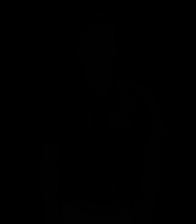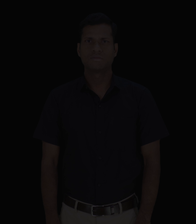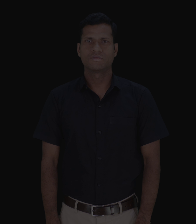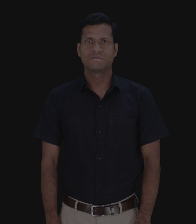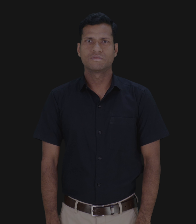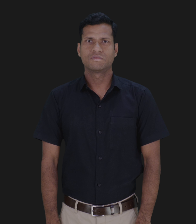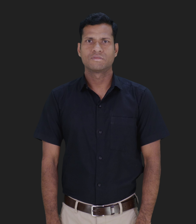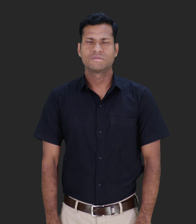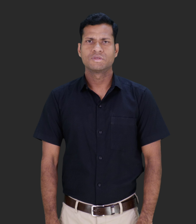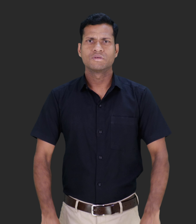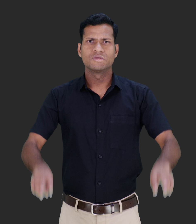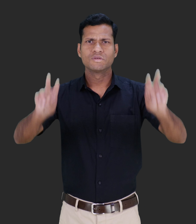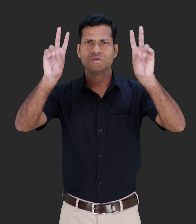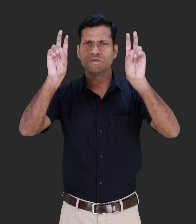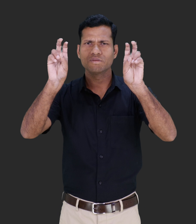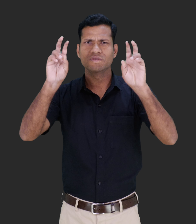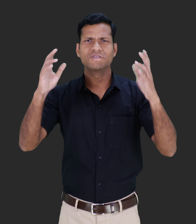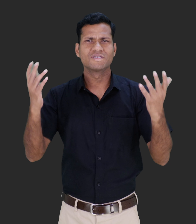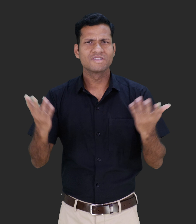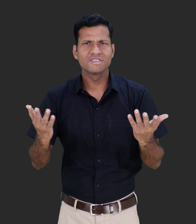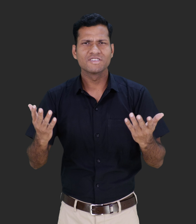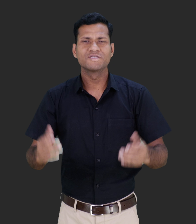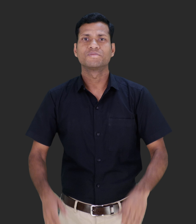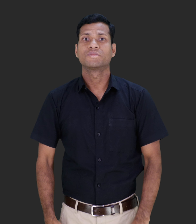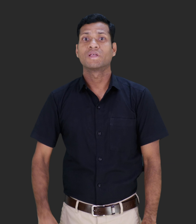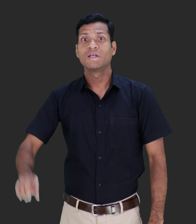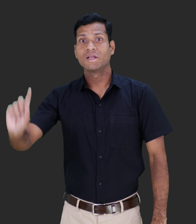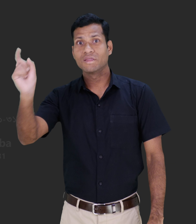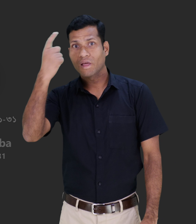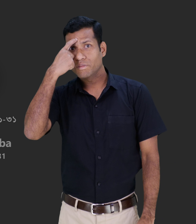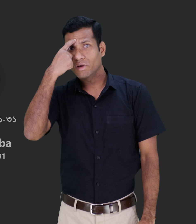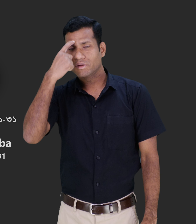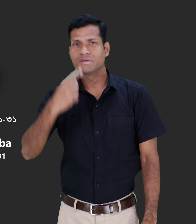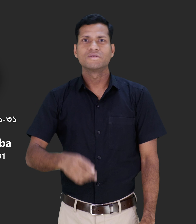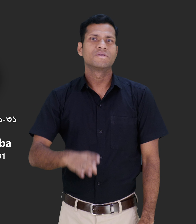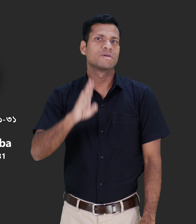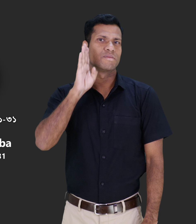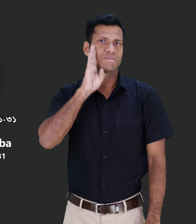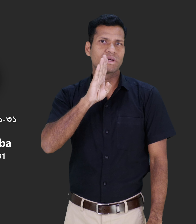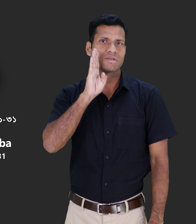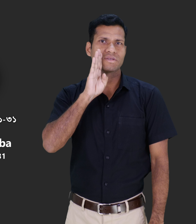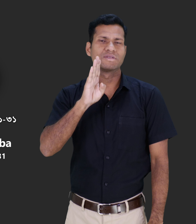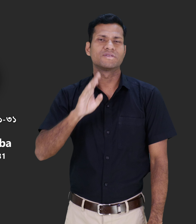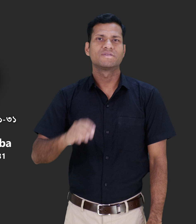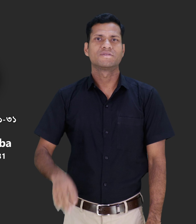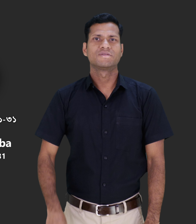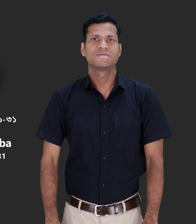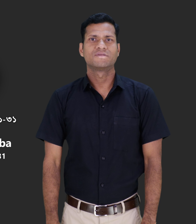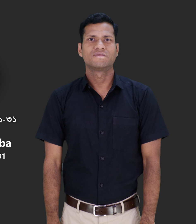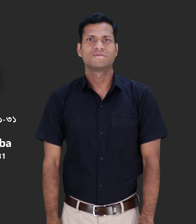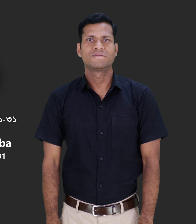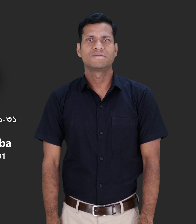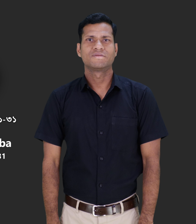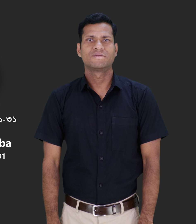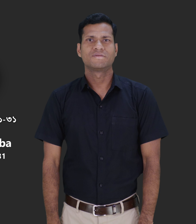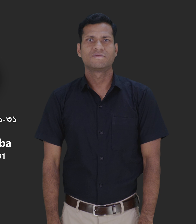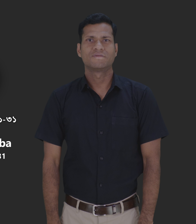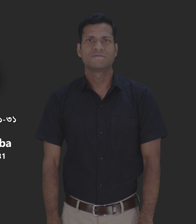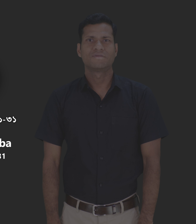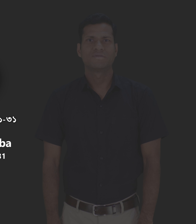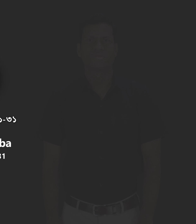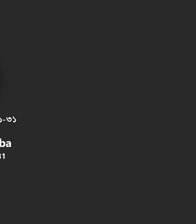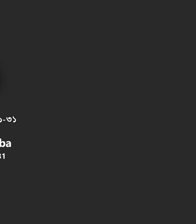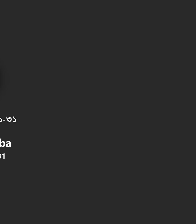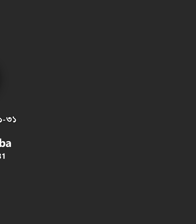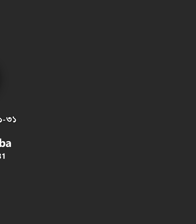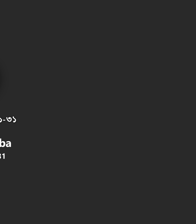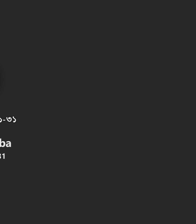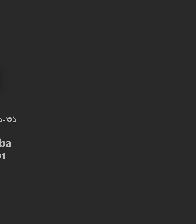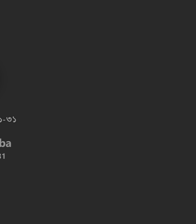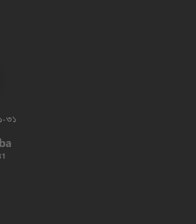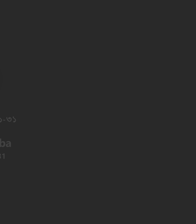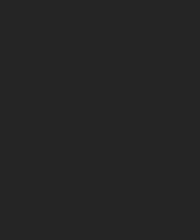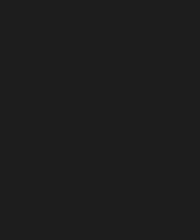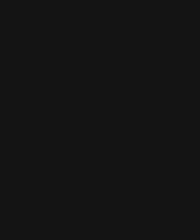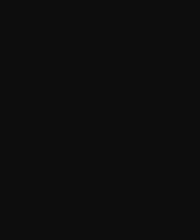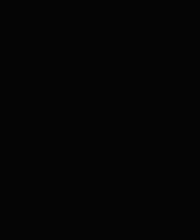David and Bathsheba